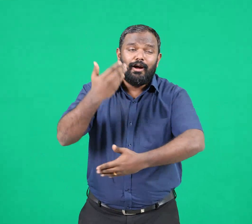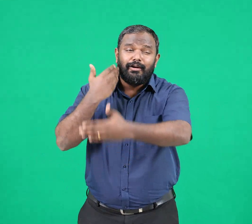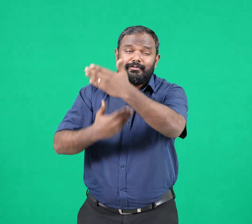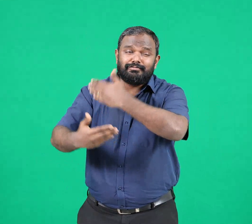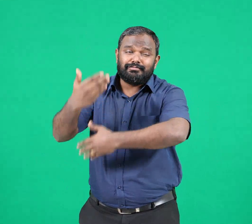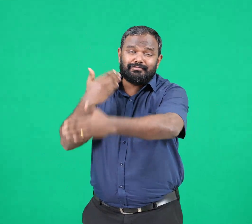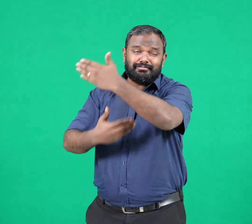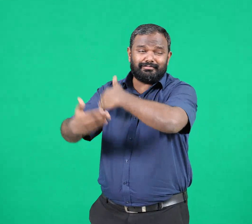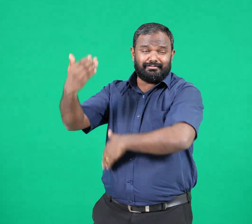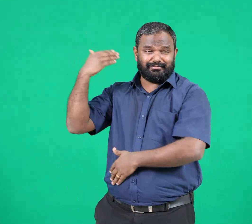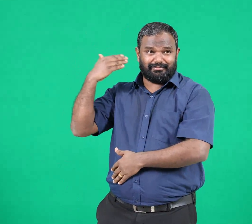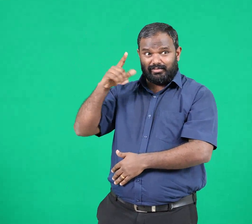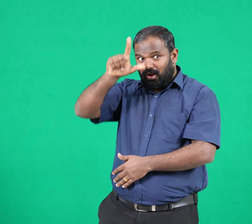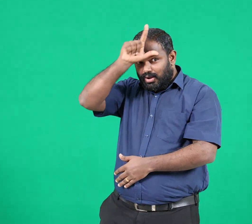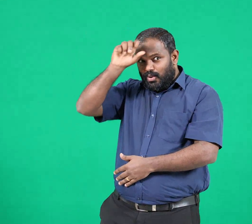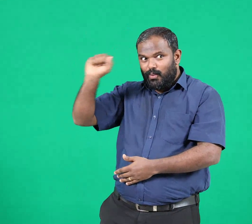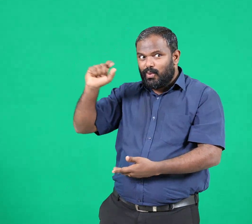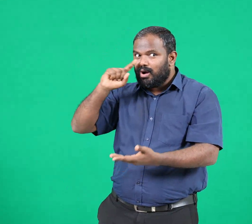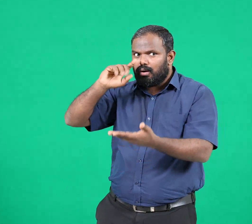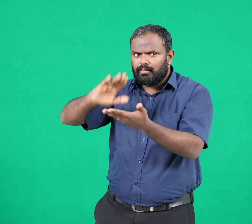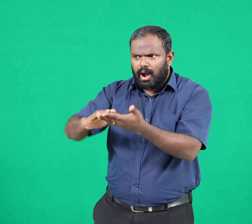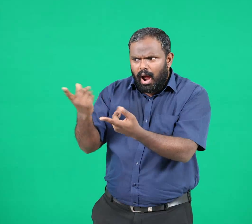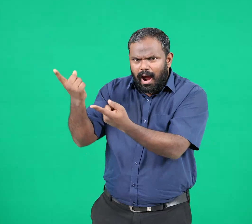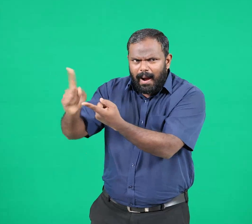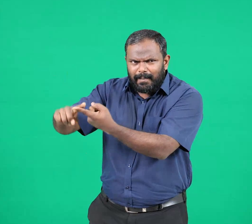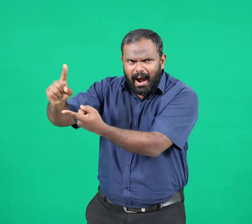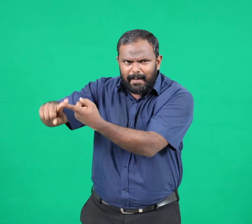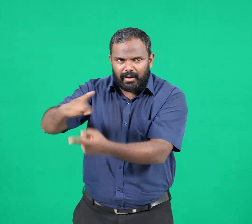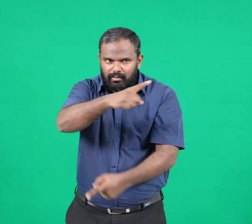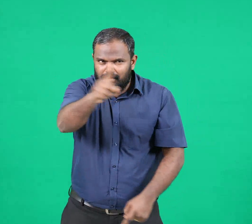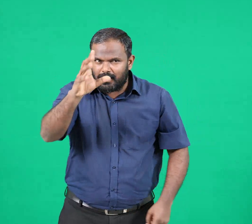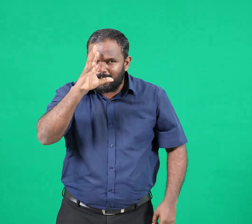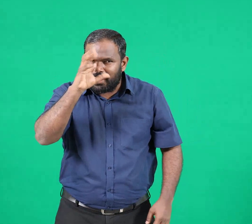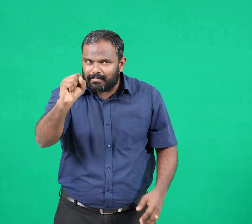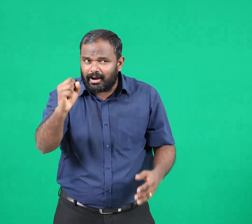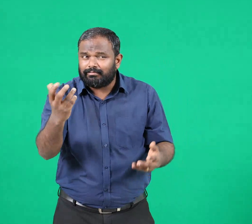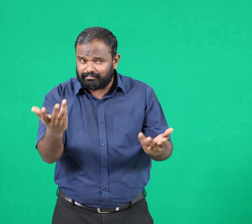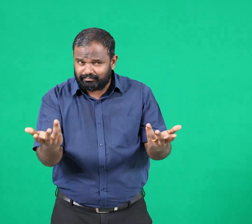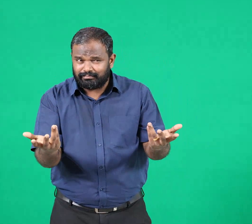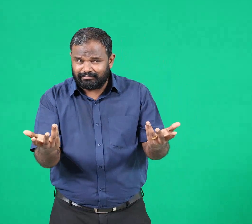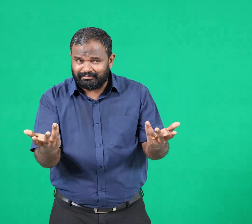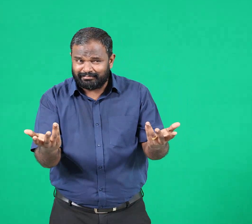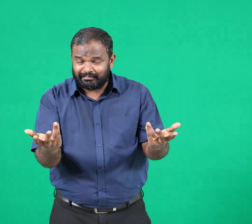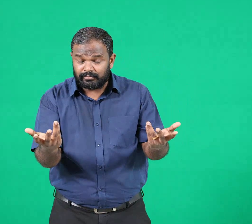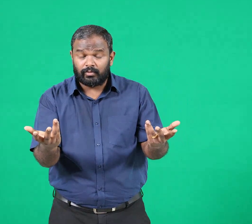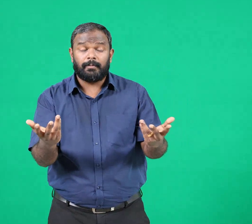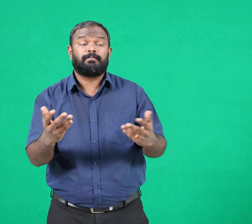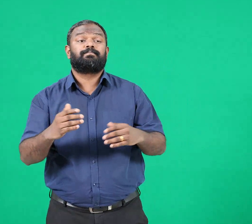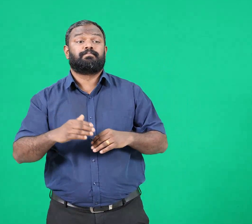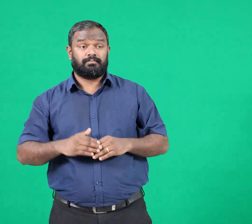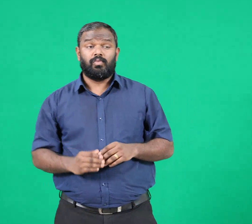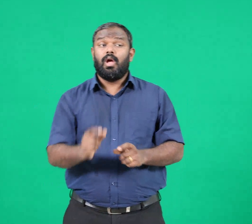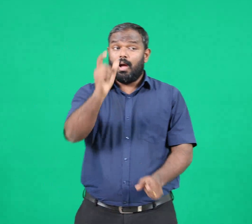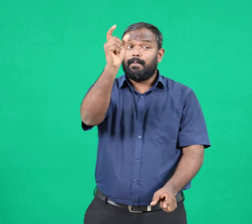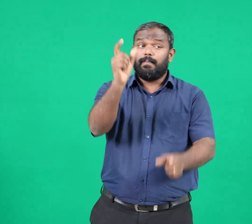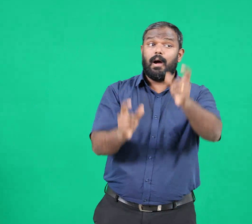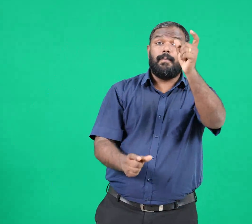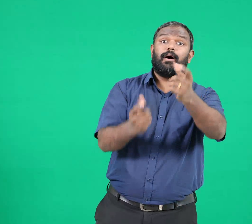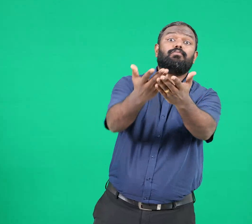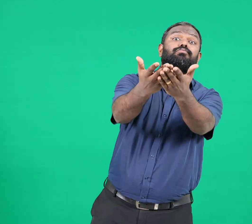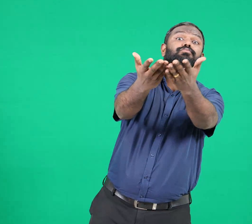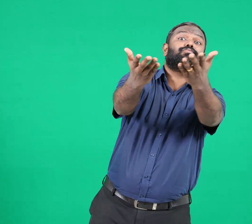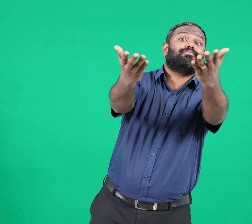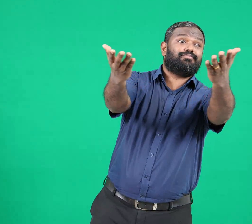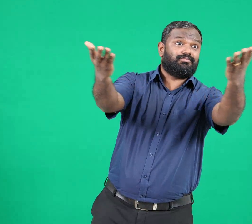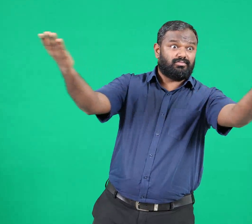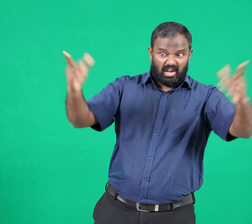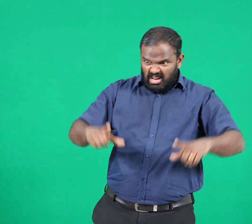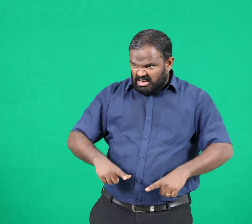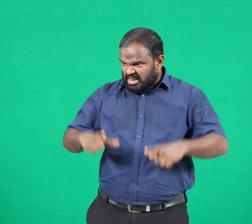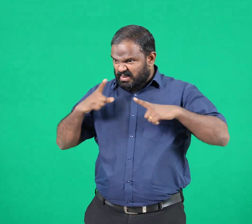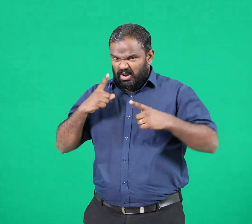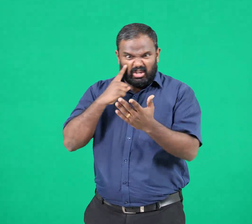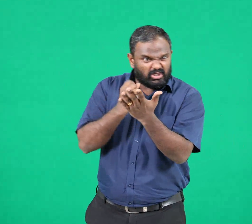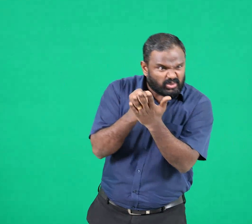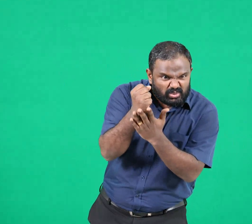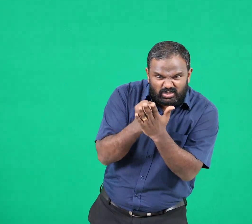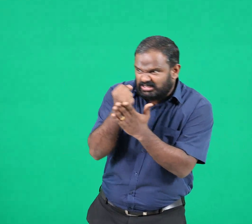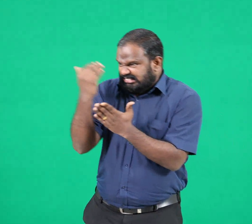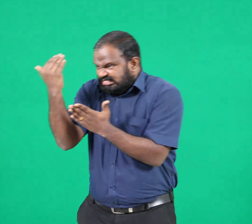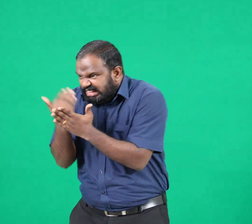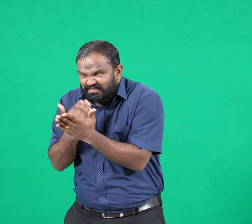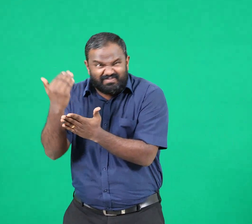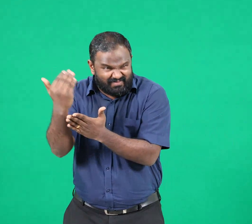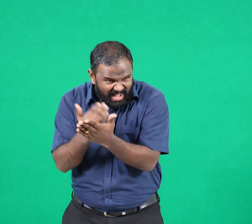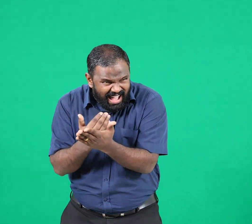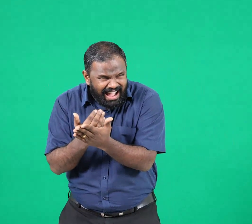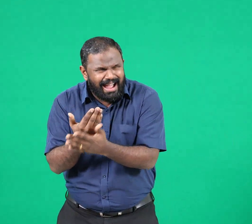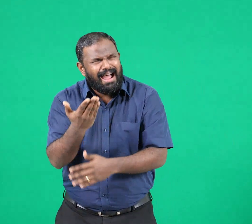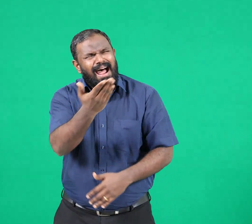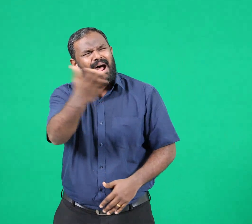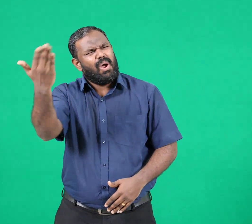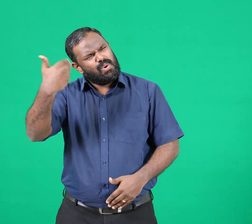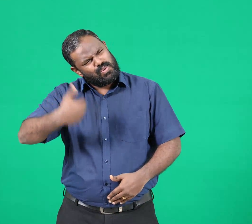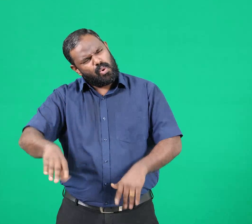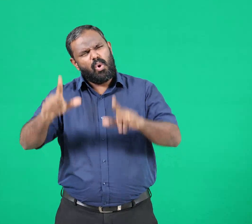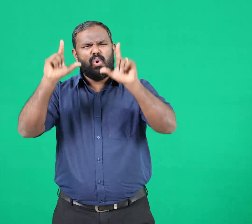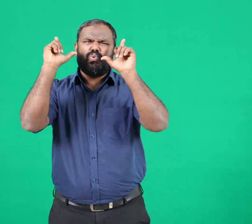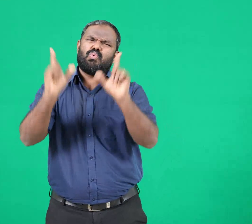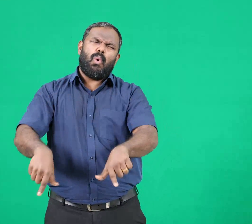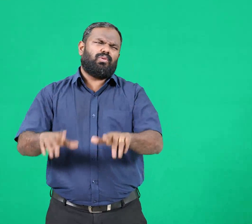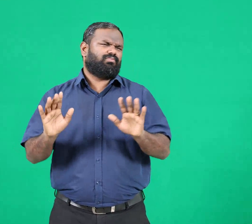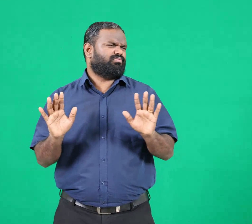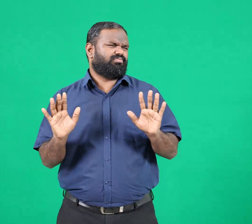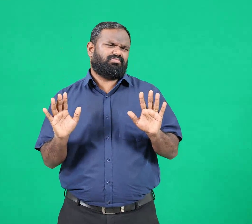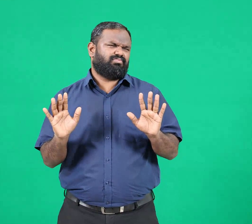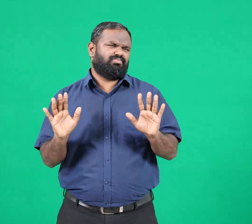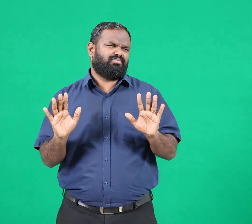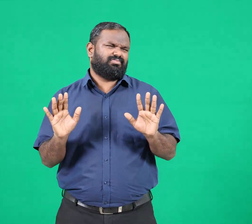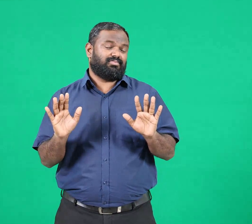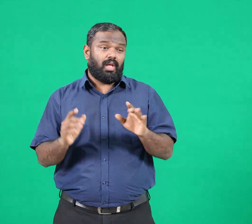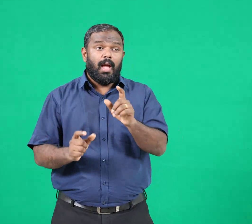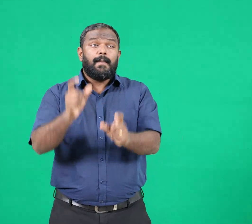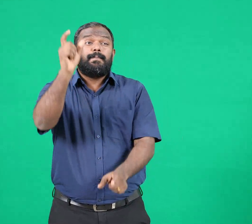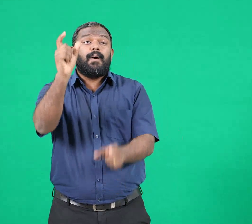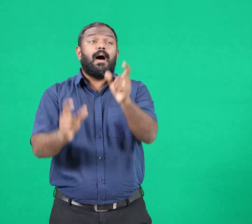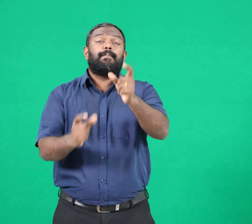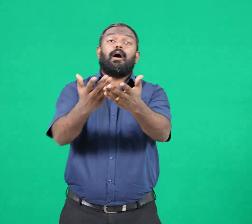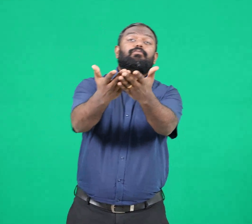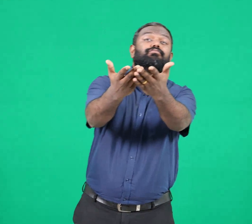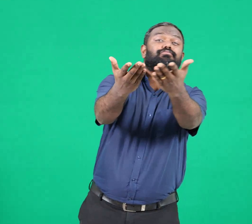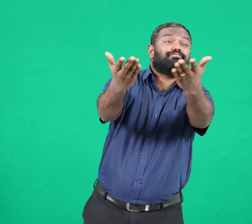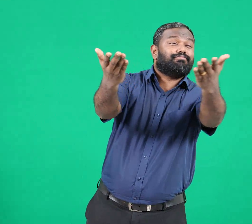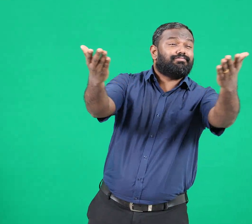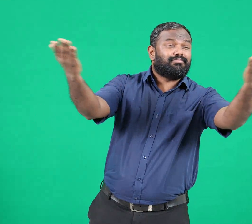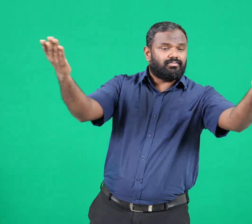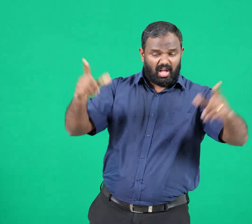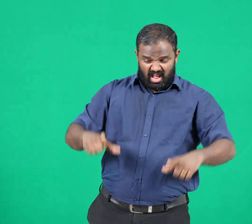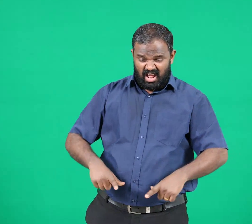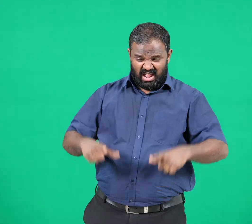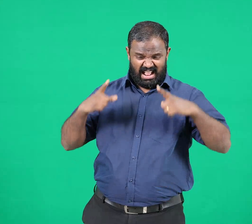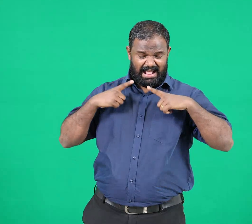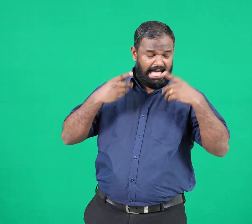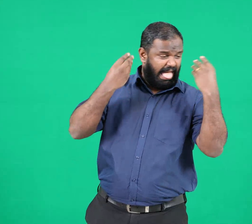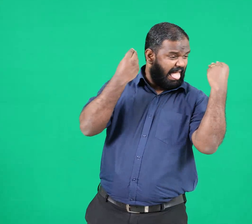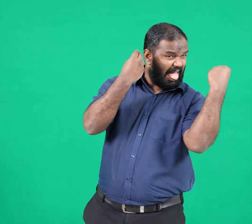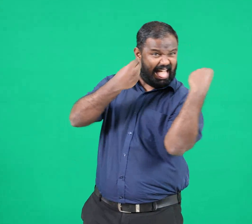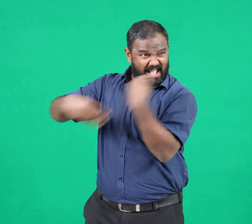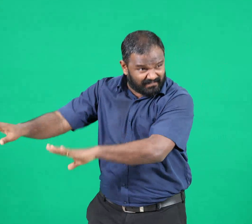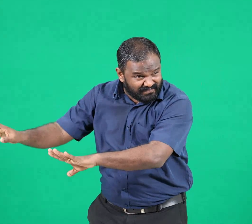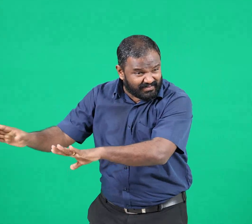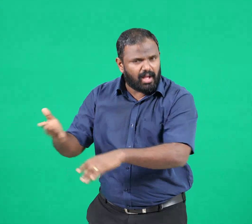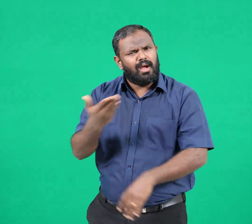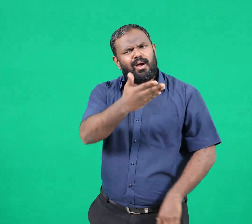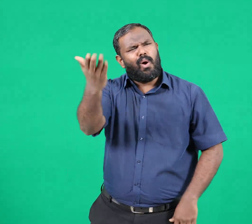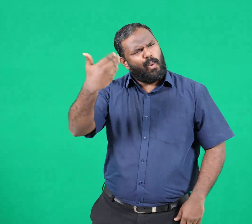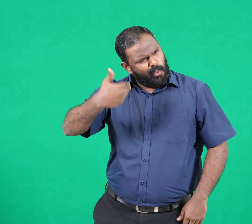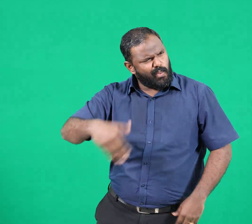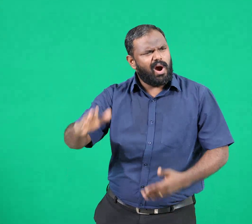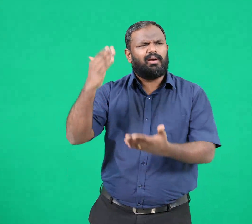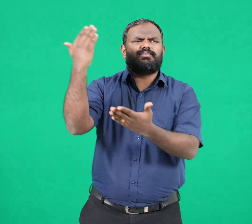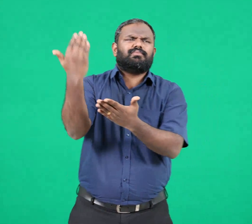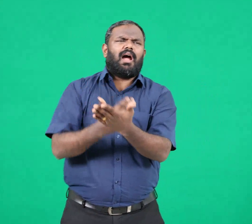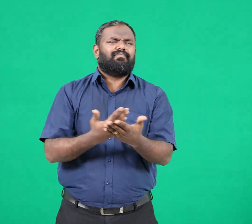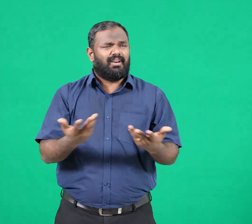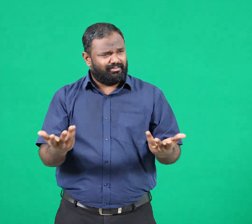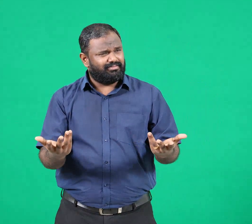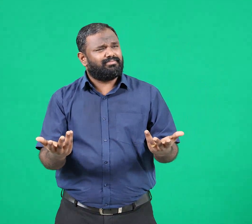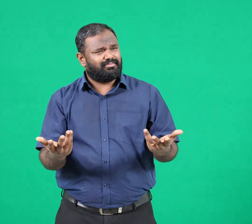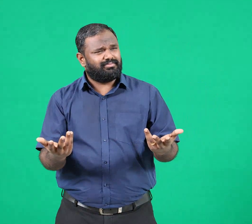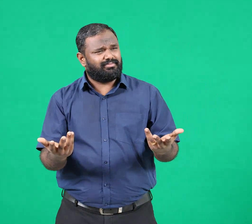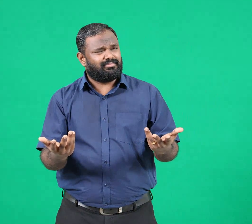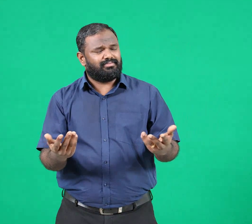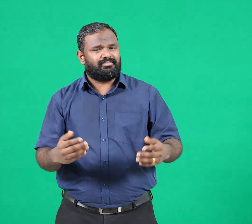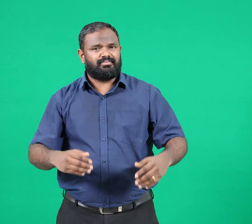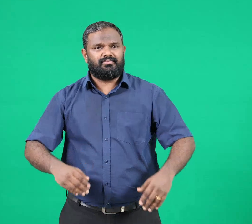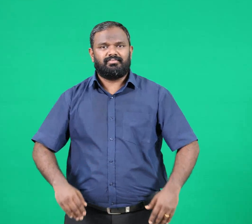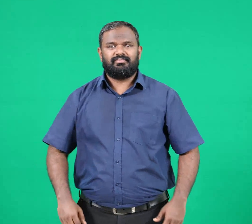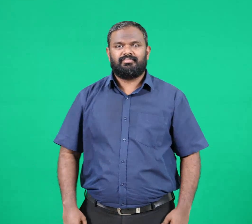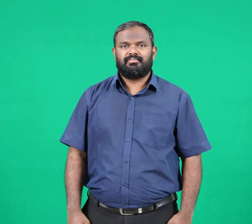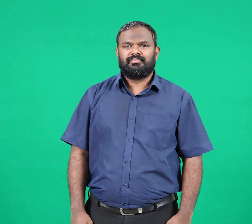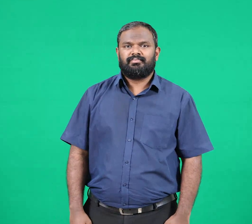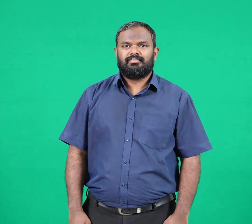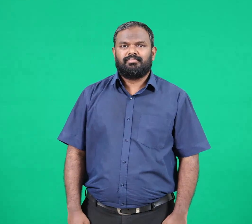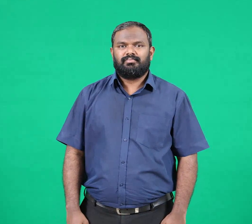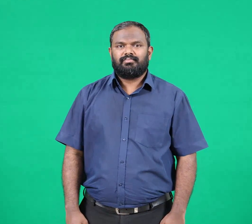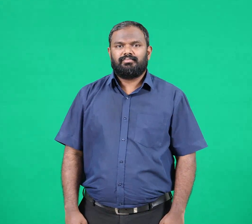Whoever tries to save his life will lose it, but whoever loses his life will preserve it.